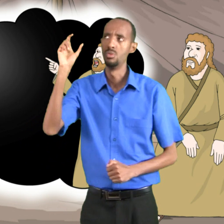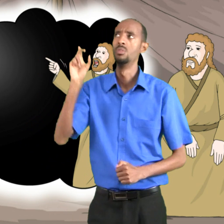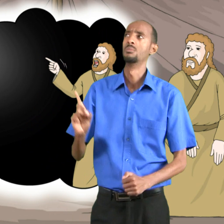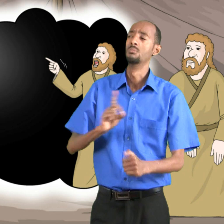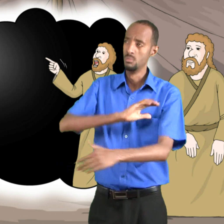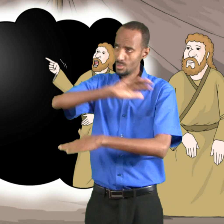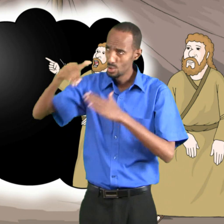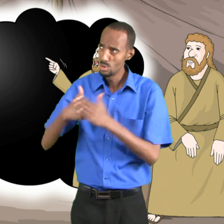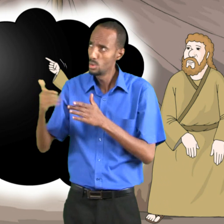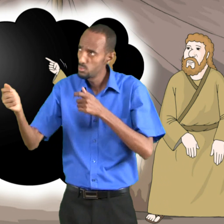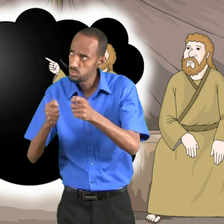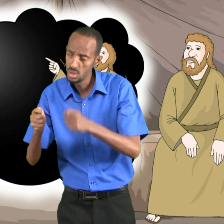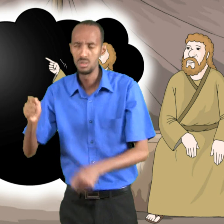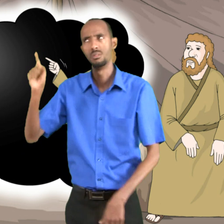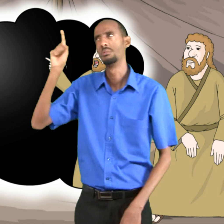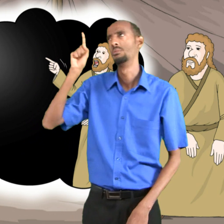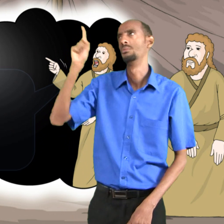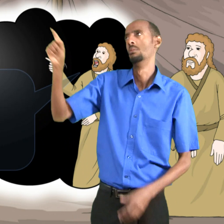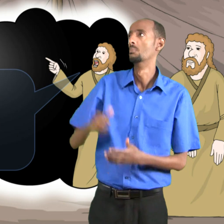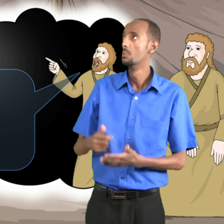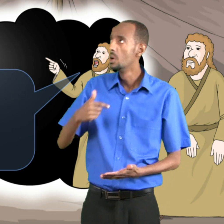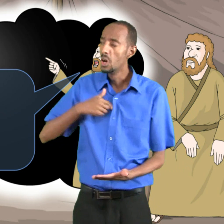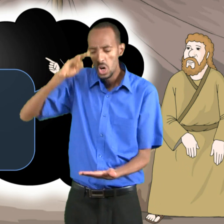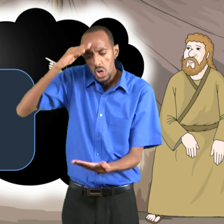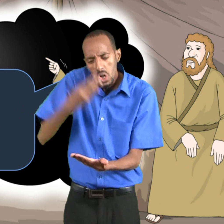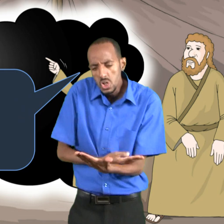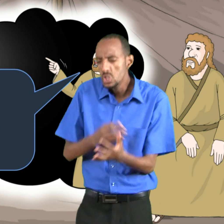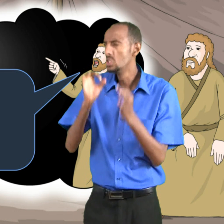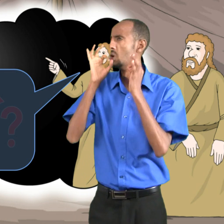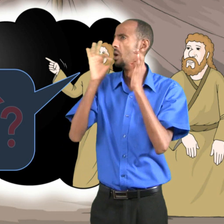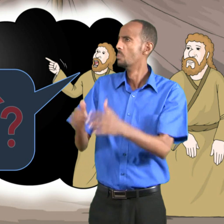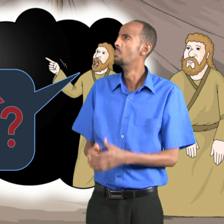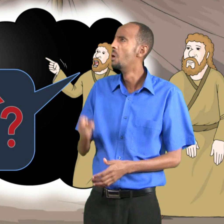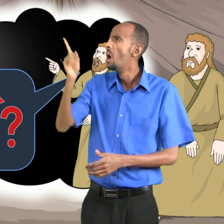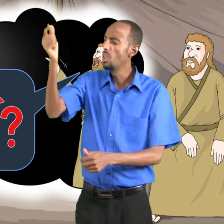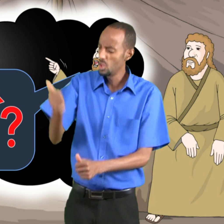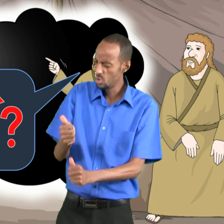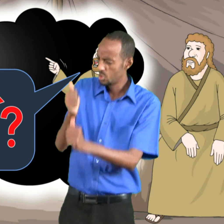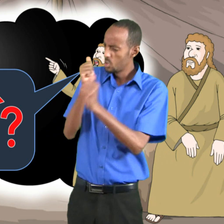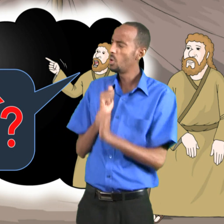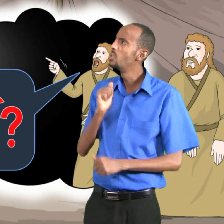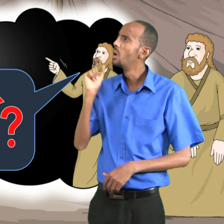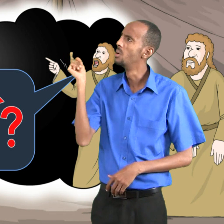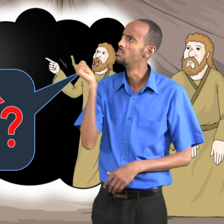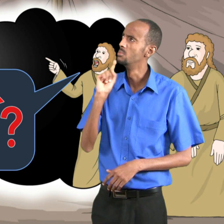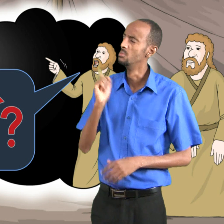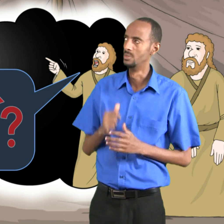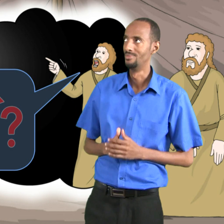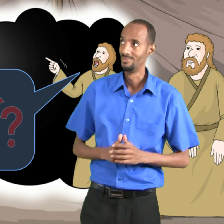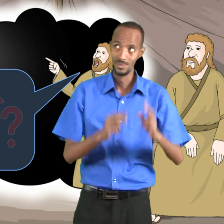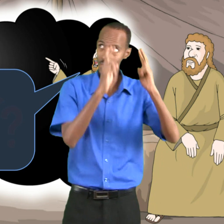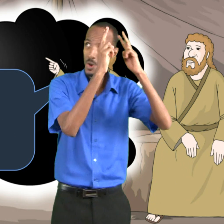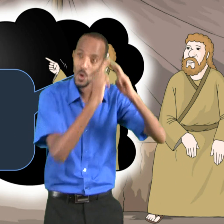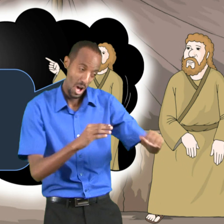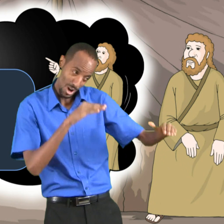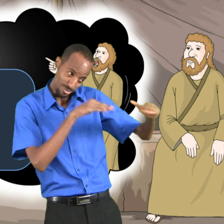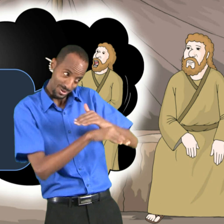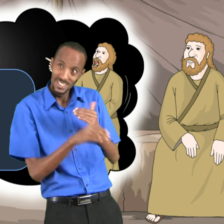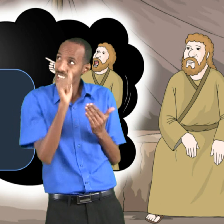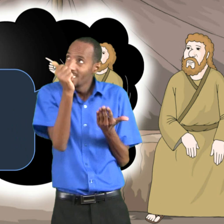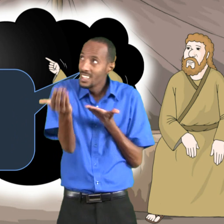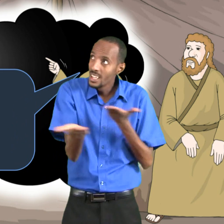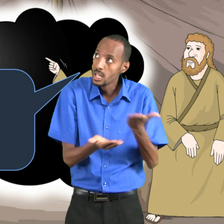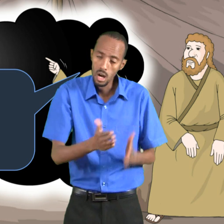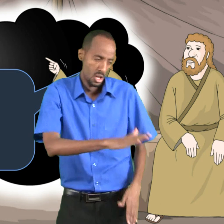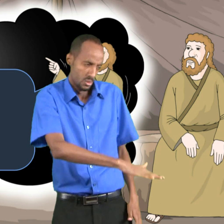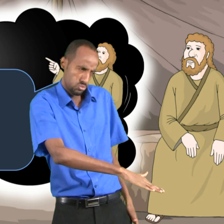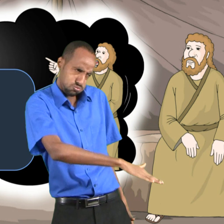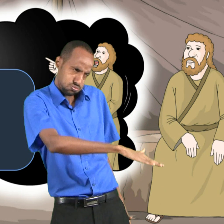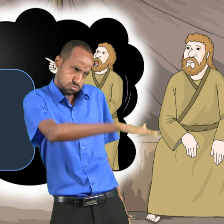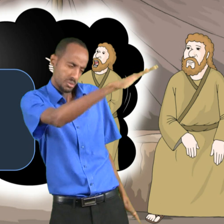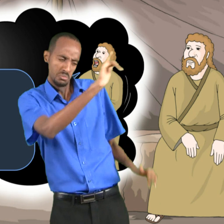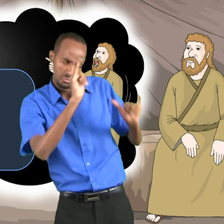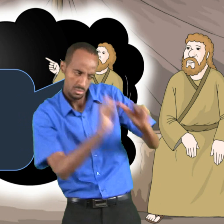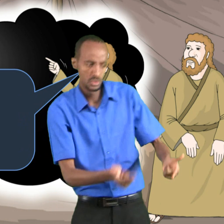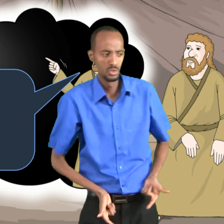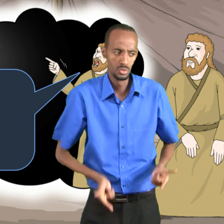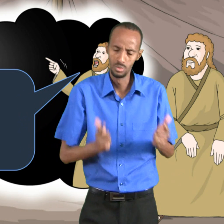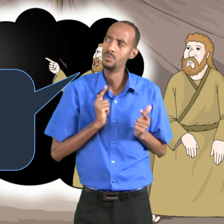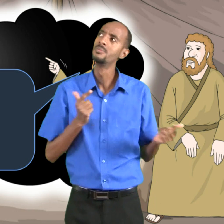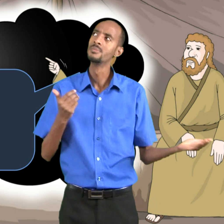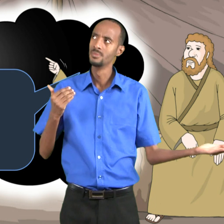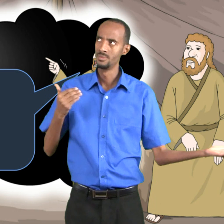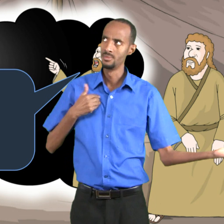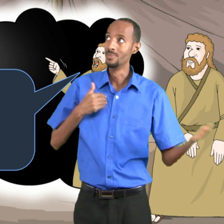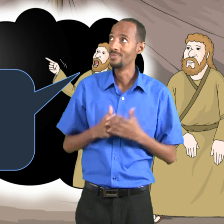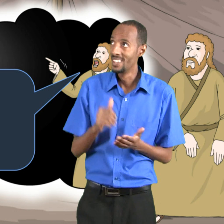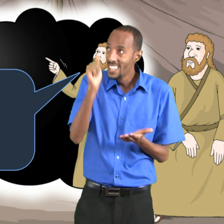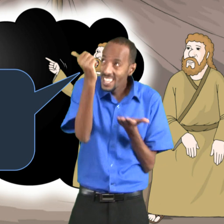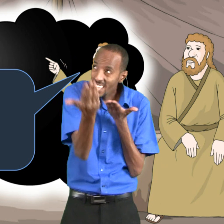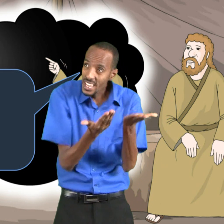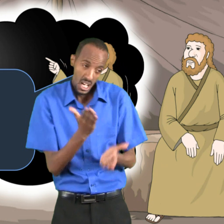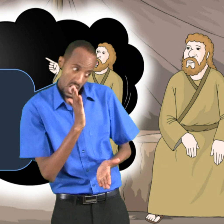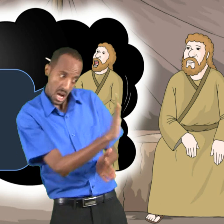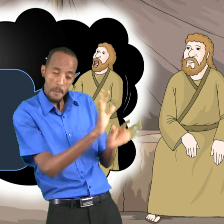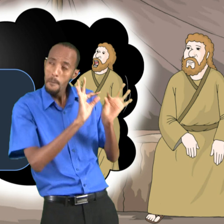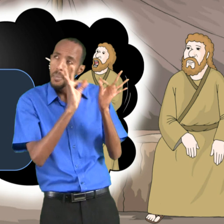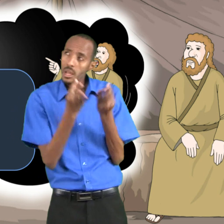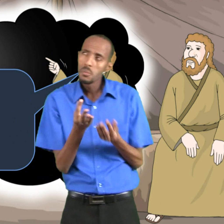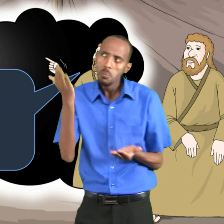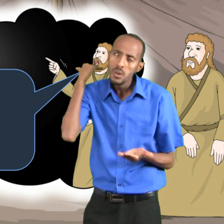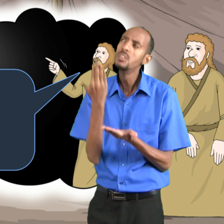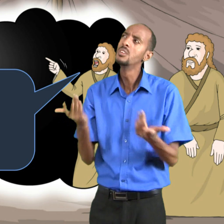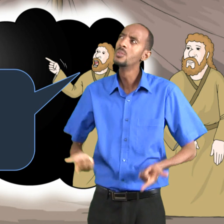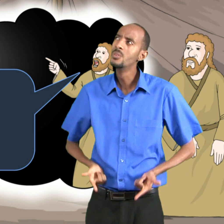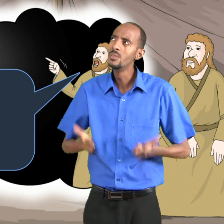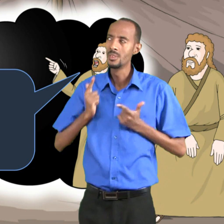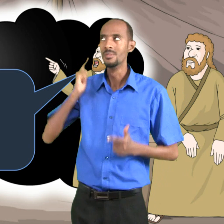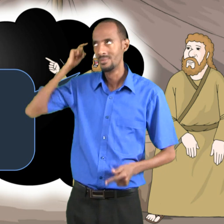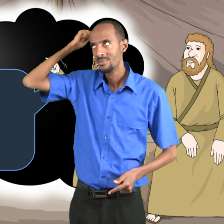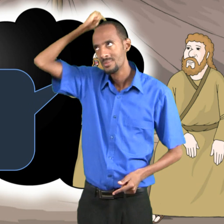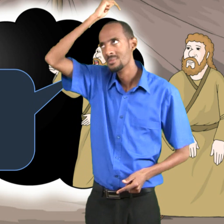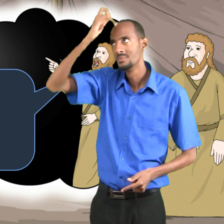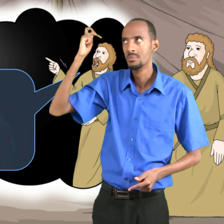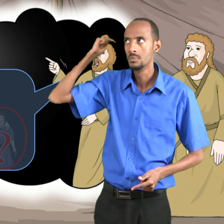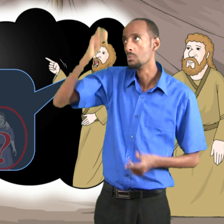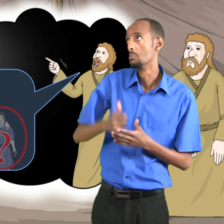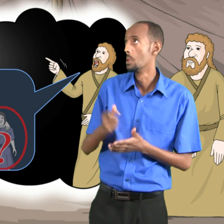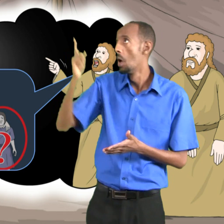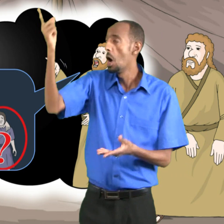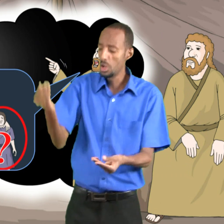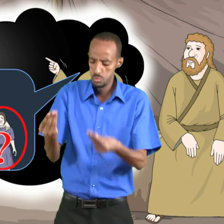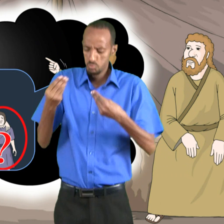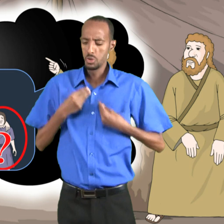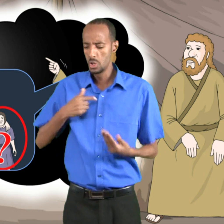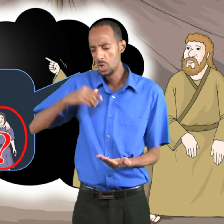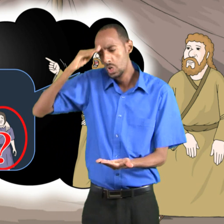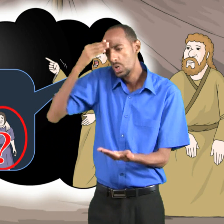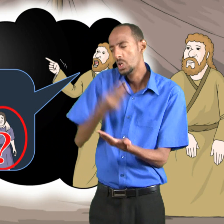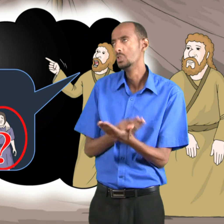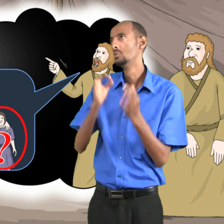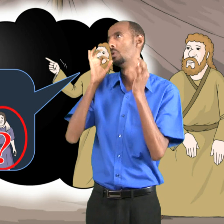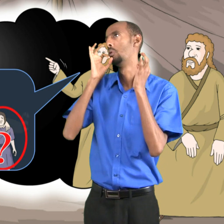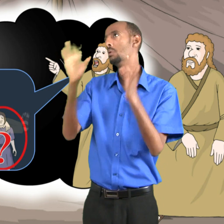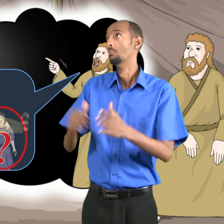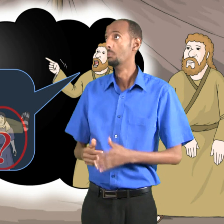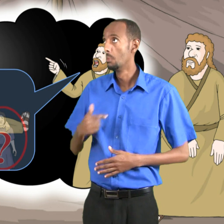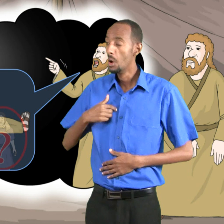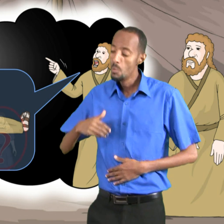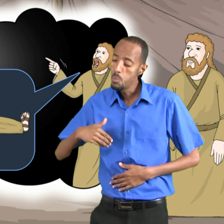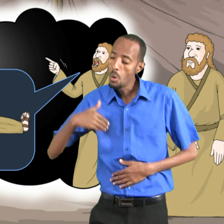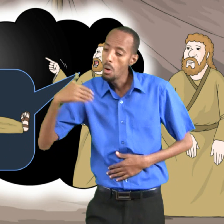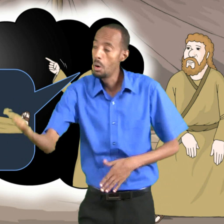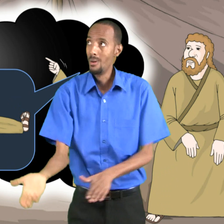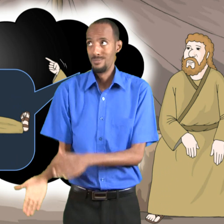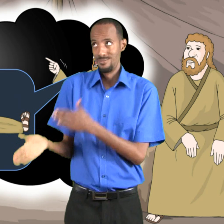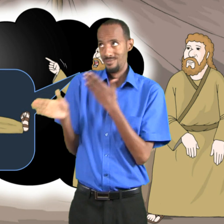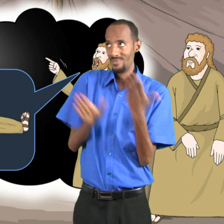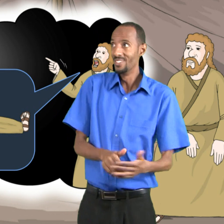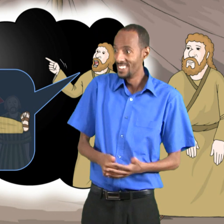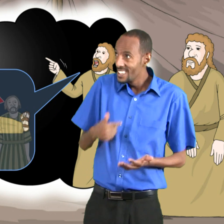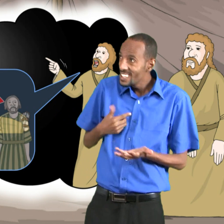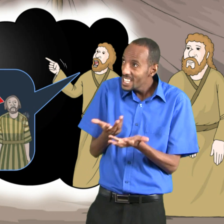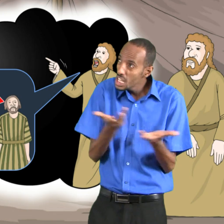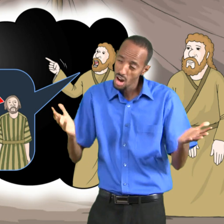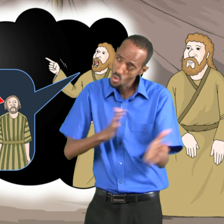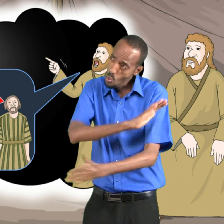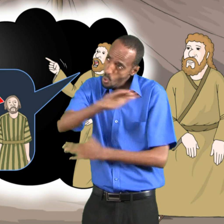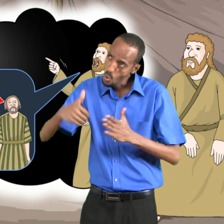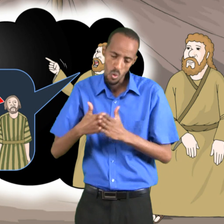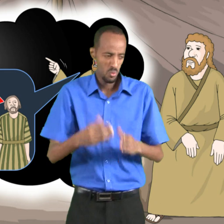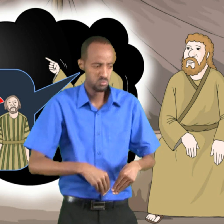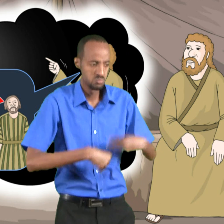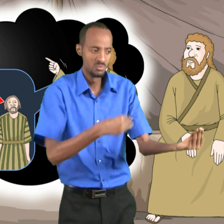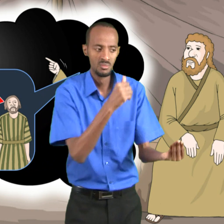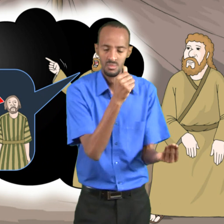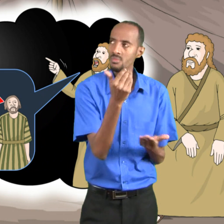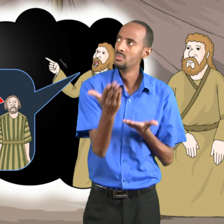But Abram replied, “O Lord GOD, what can You give me, since I remain childless, and the heir of my house is Eliezer of Damascus?”